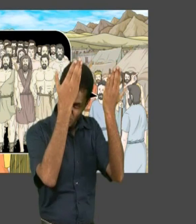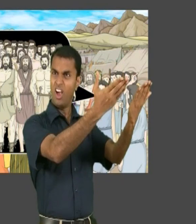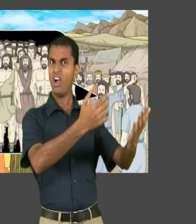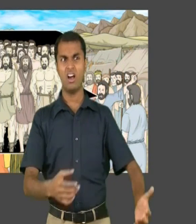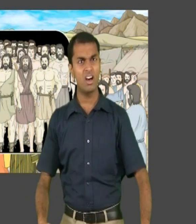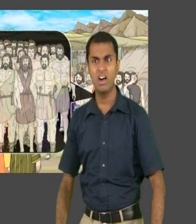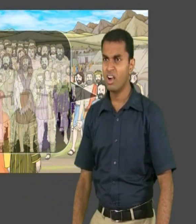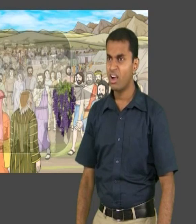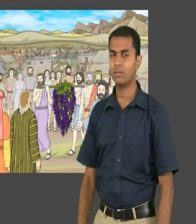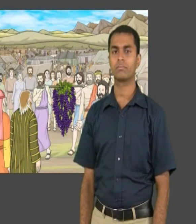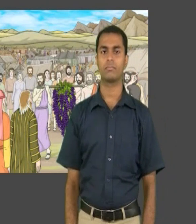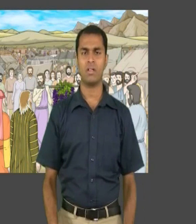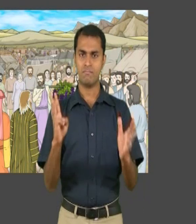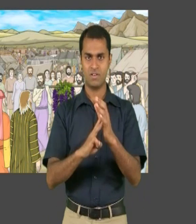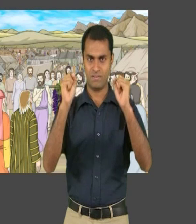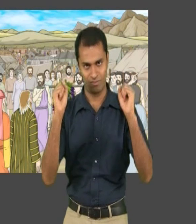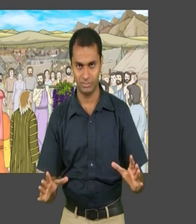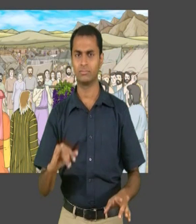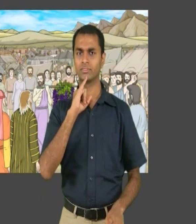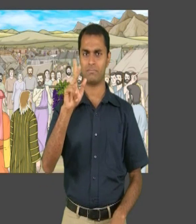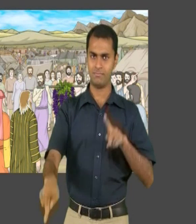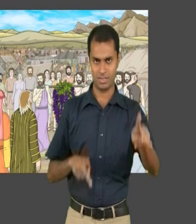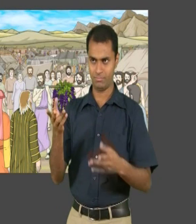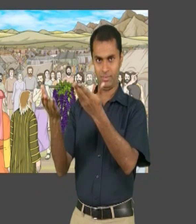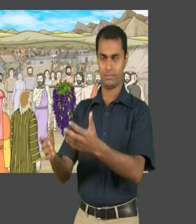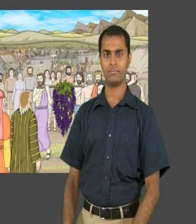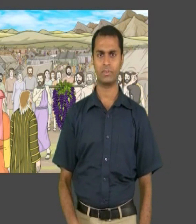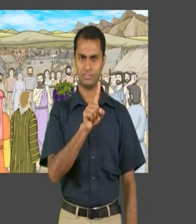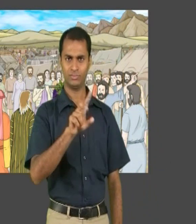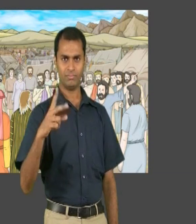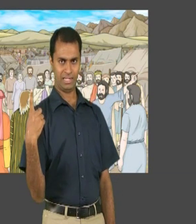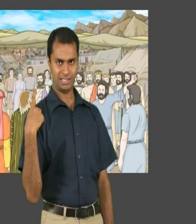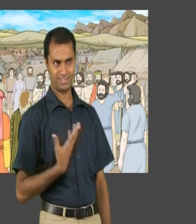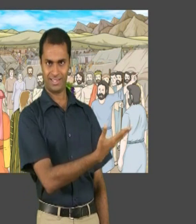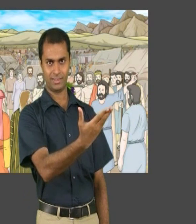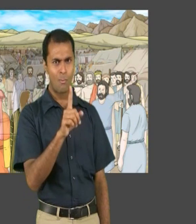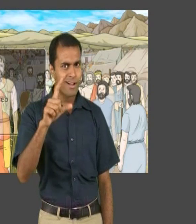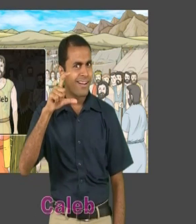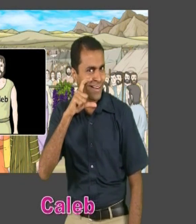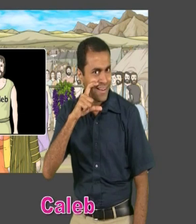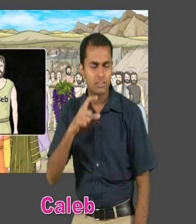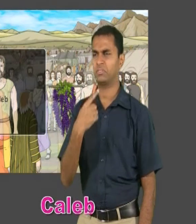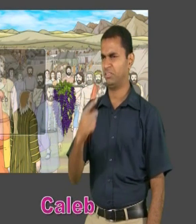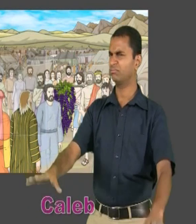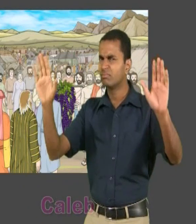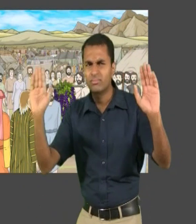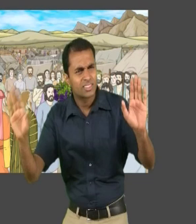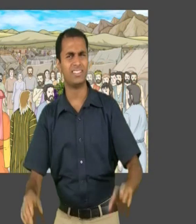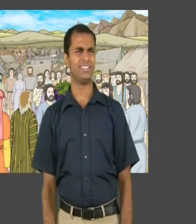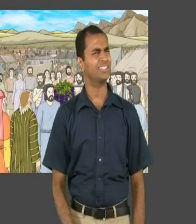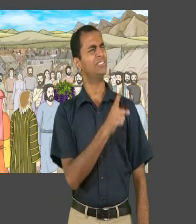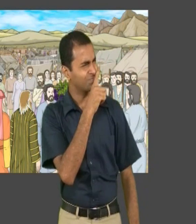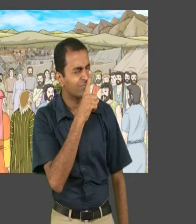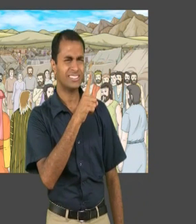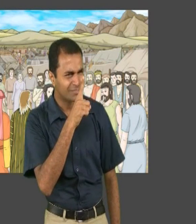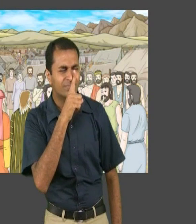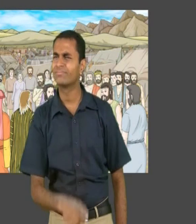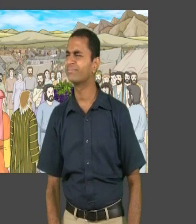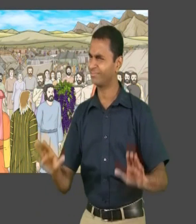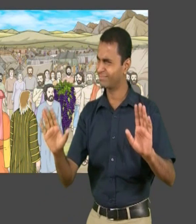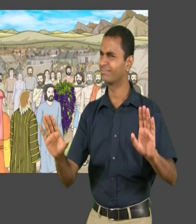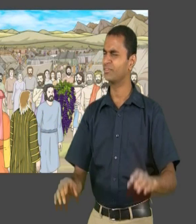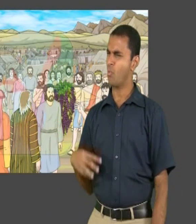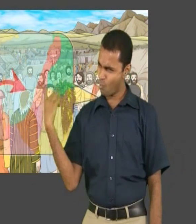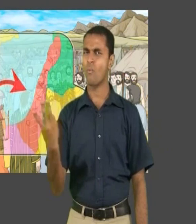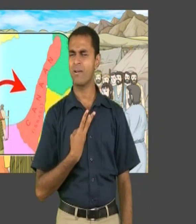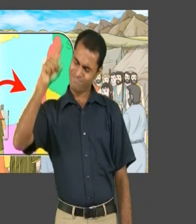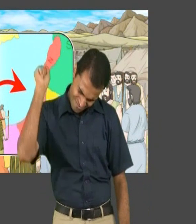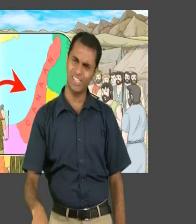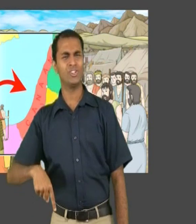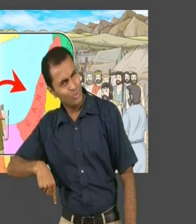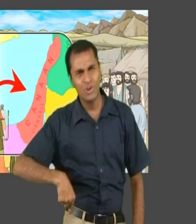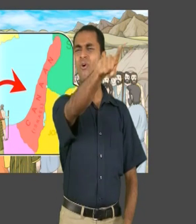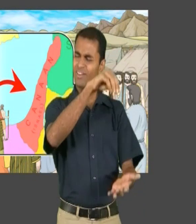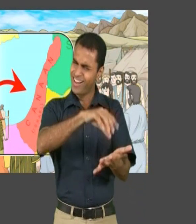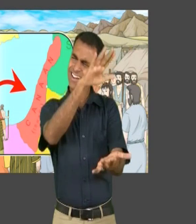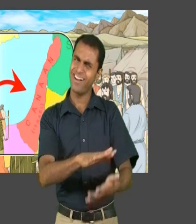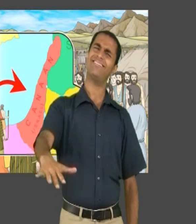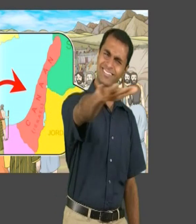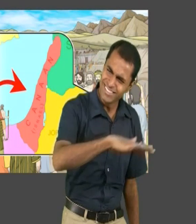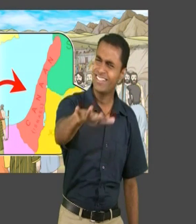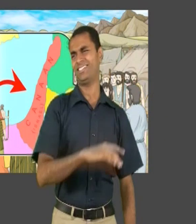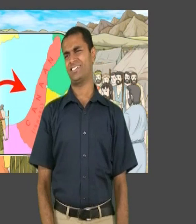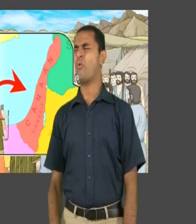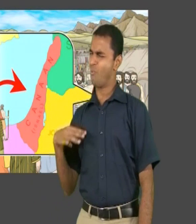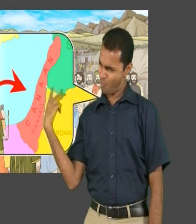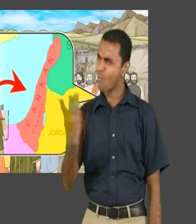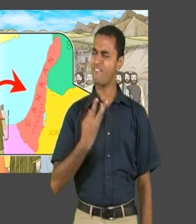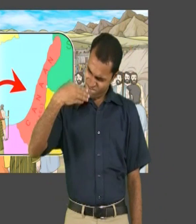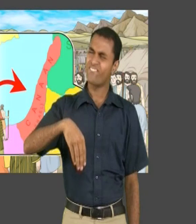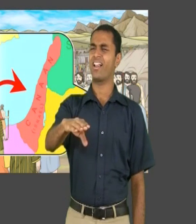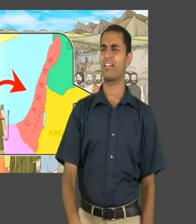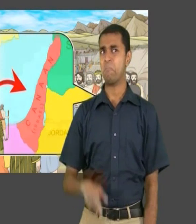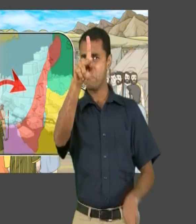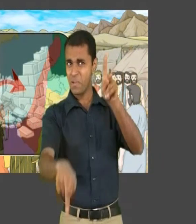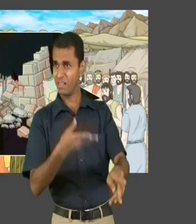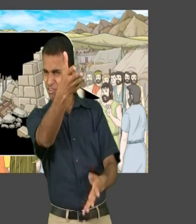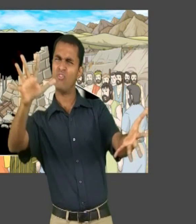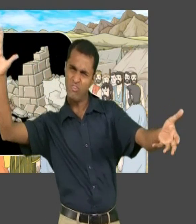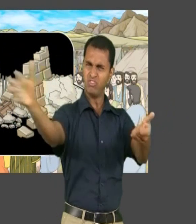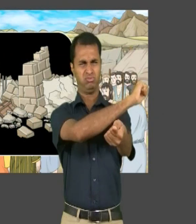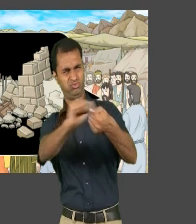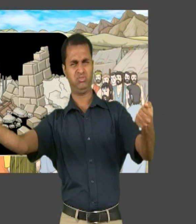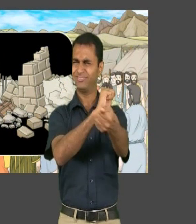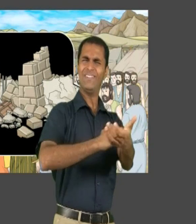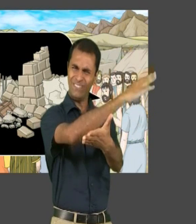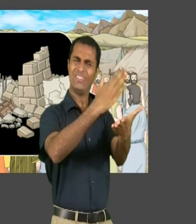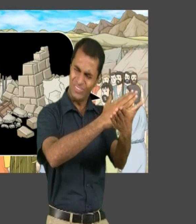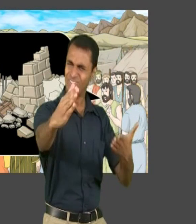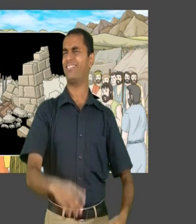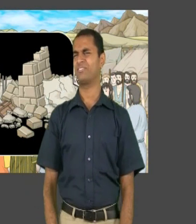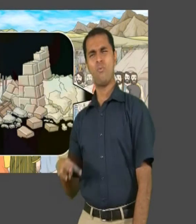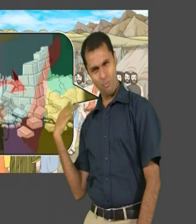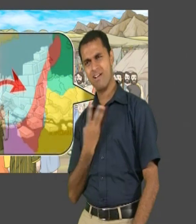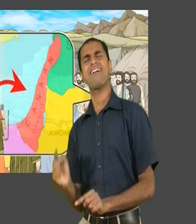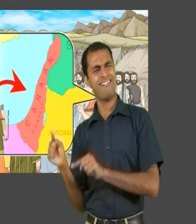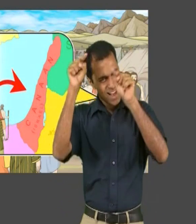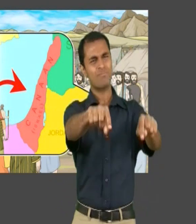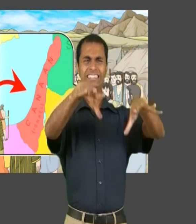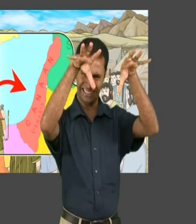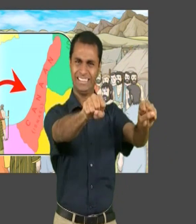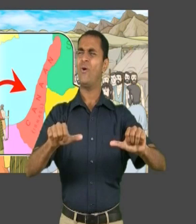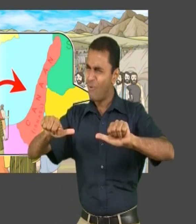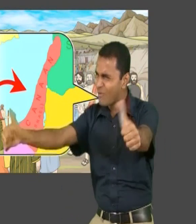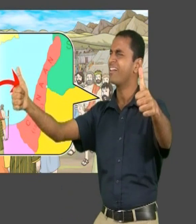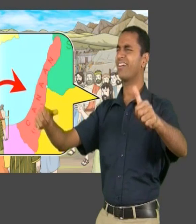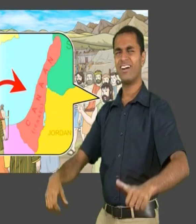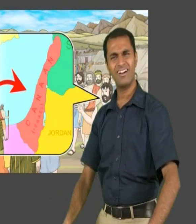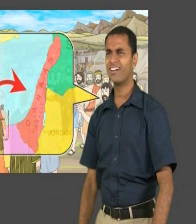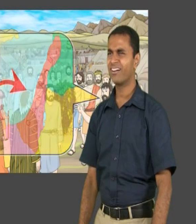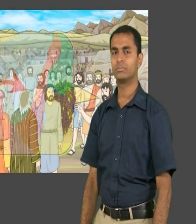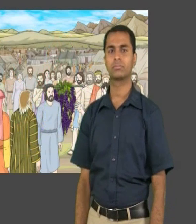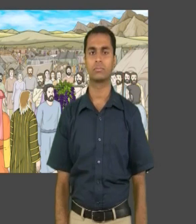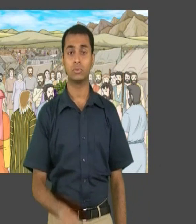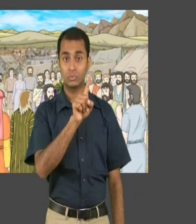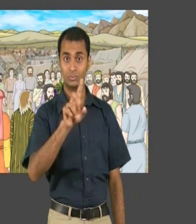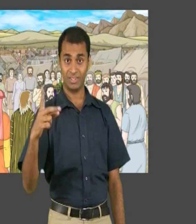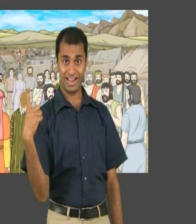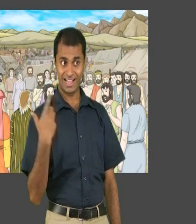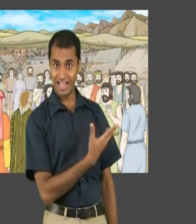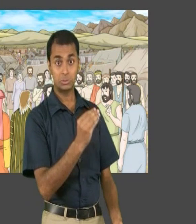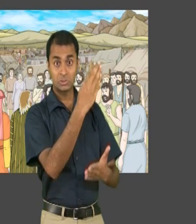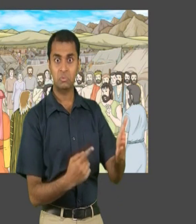Then Caleb quieted the people before Moses and said, “We must go up and take possession of the land, for we can certainly conquer it!”